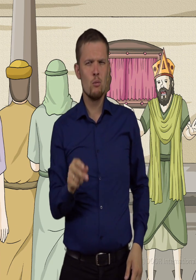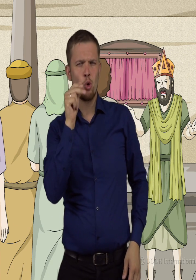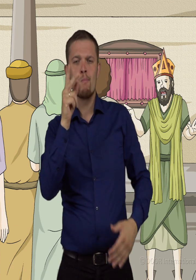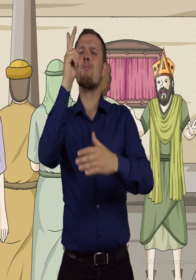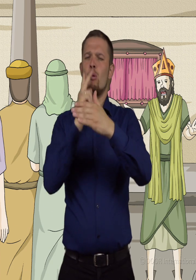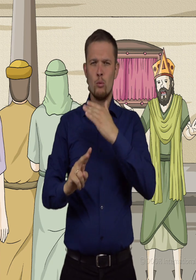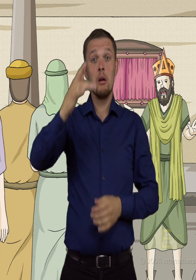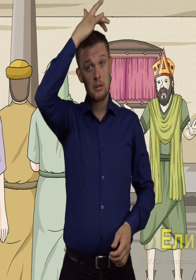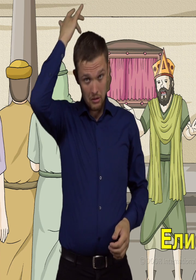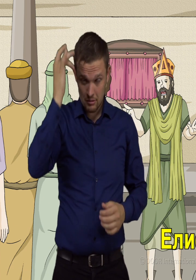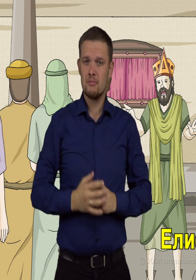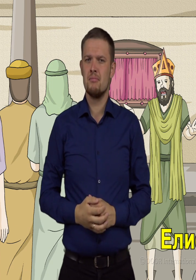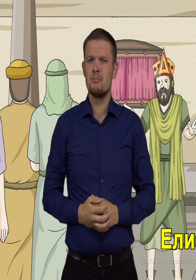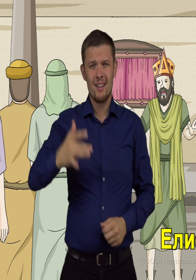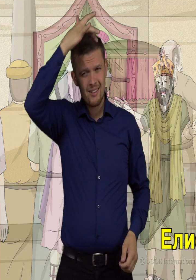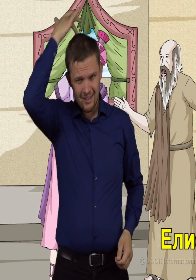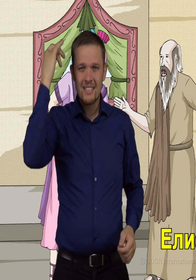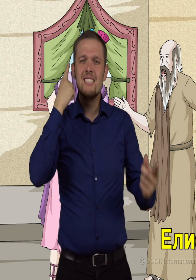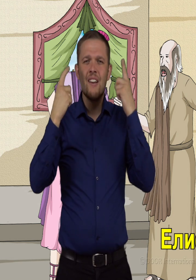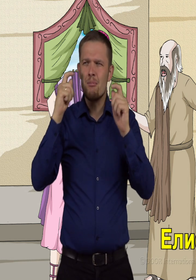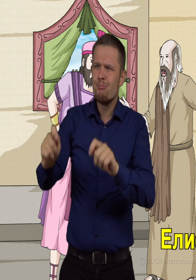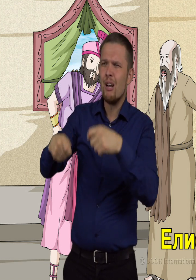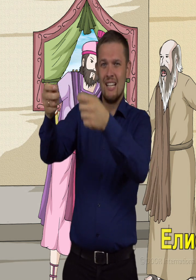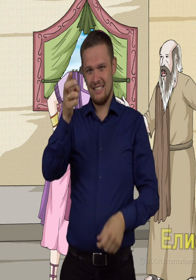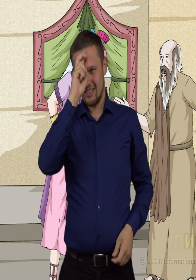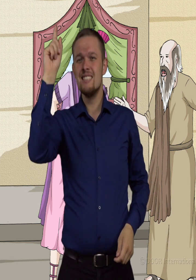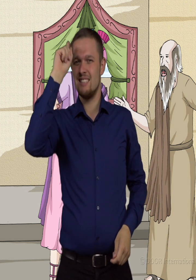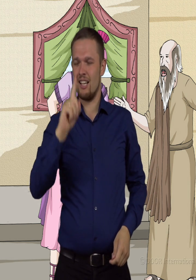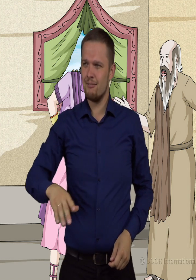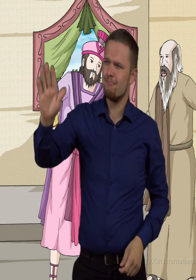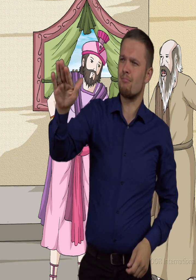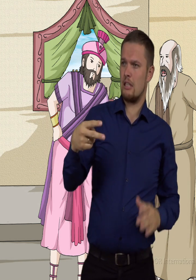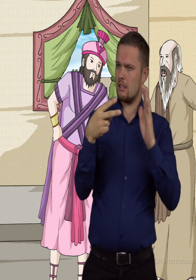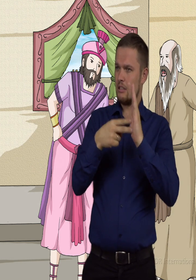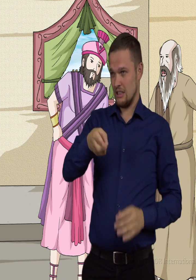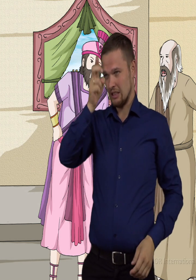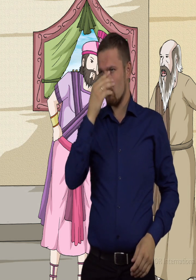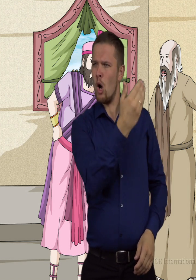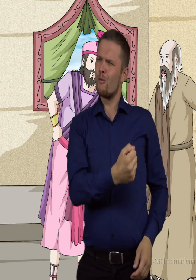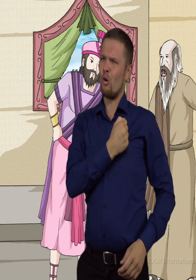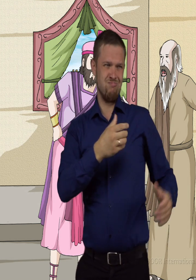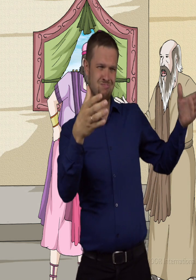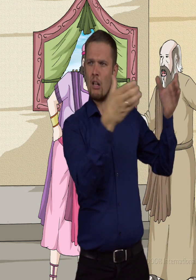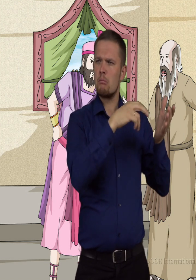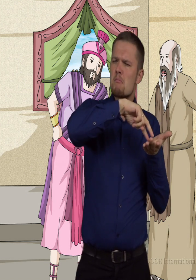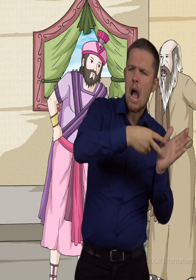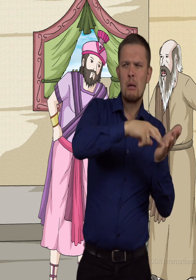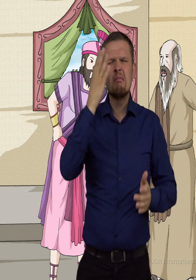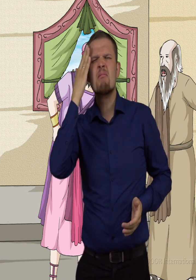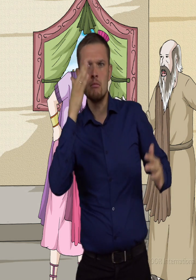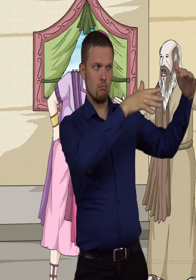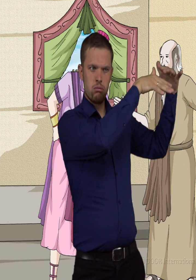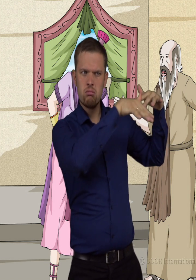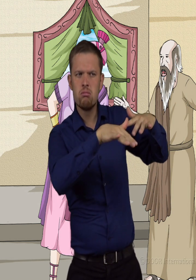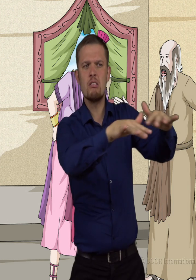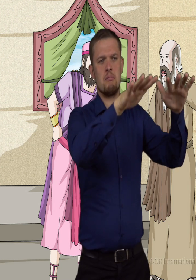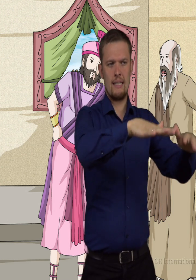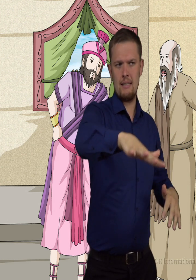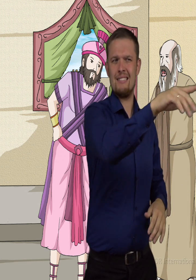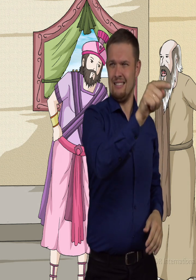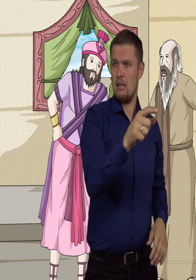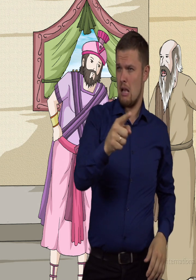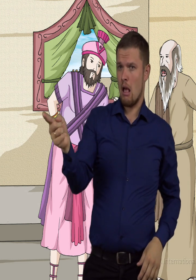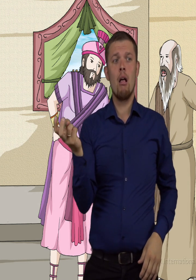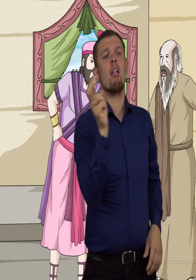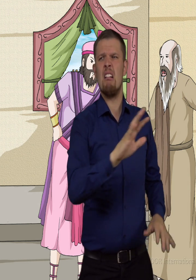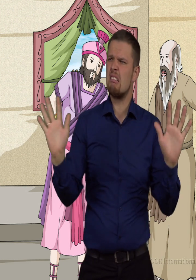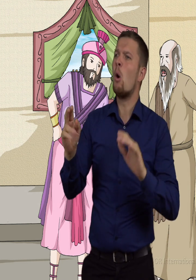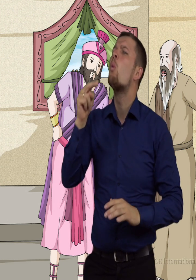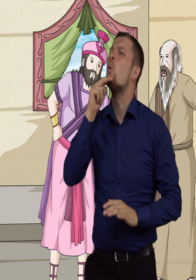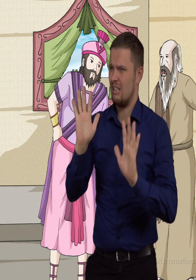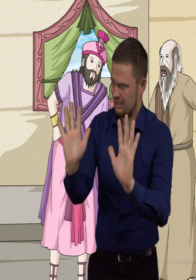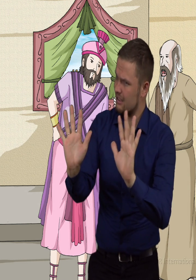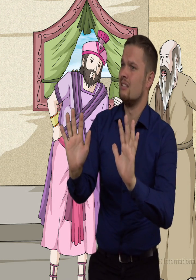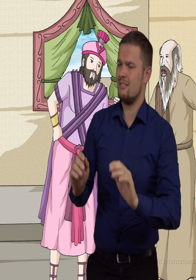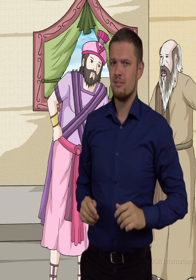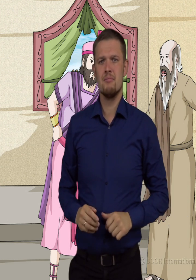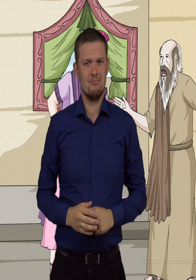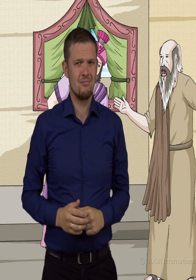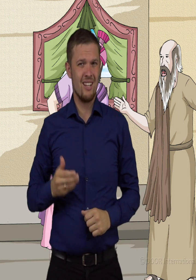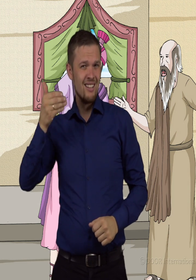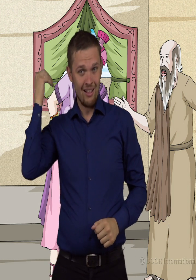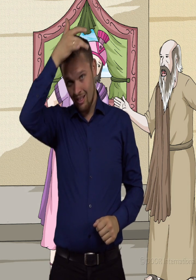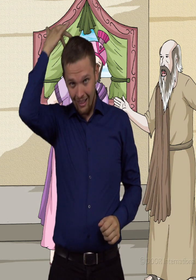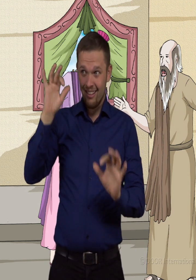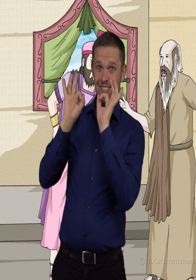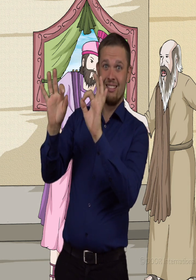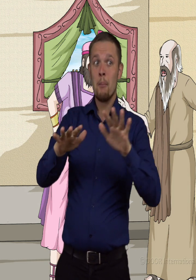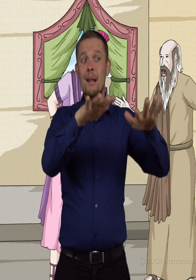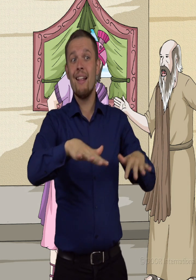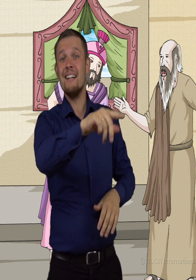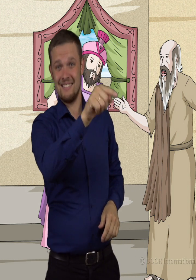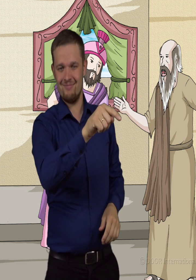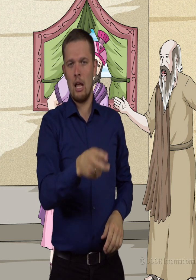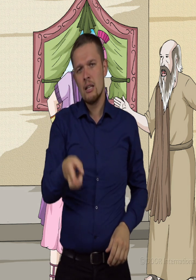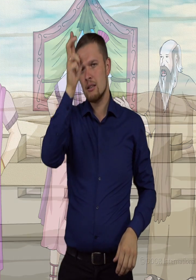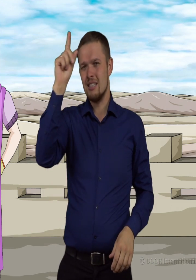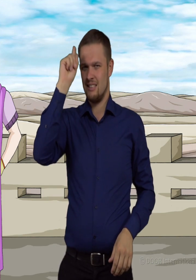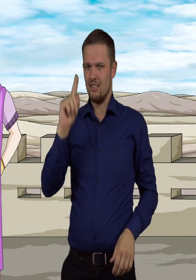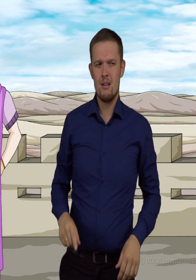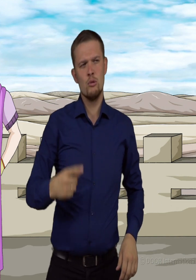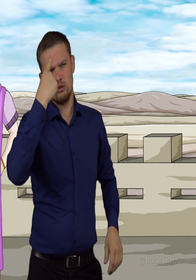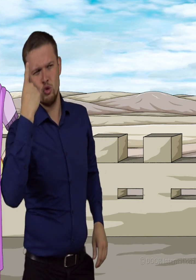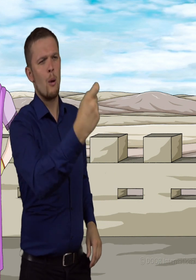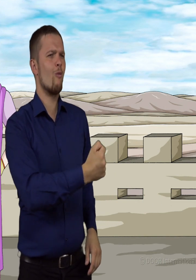Then the man of God sent word to the king of Israel: “Be careful passing by this place, for the Arameans are going down there.”